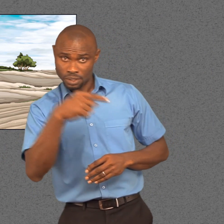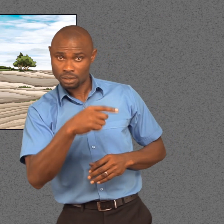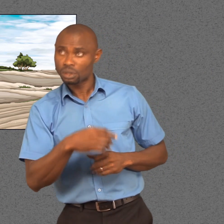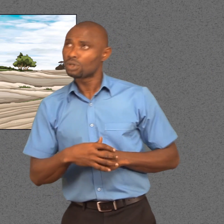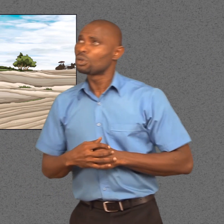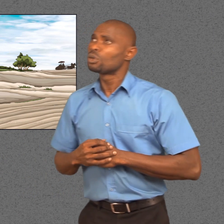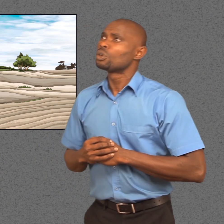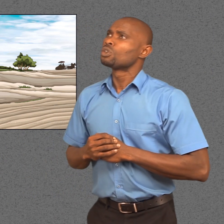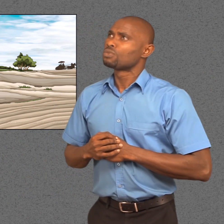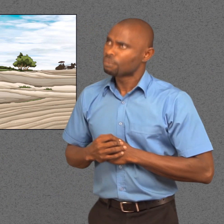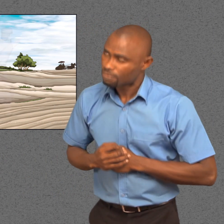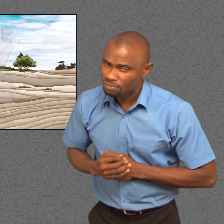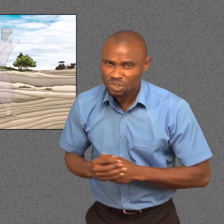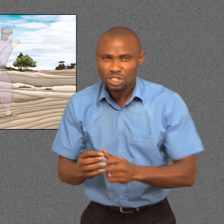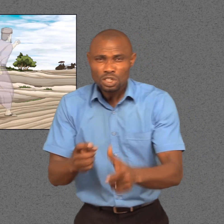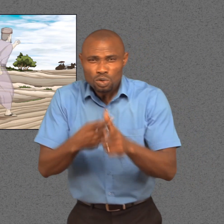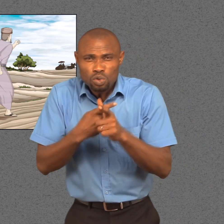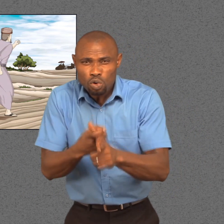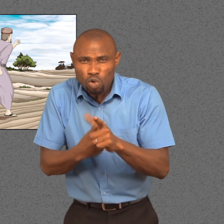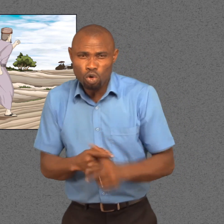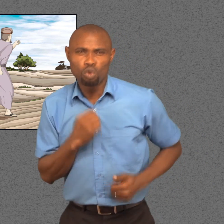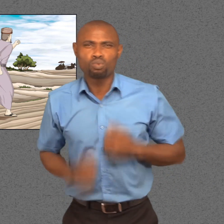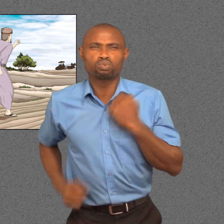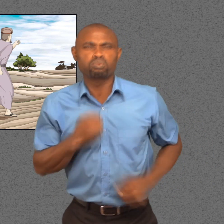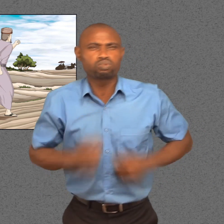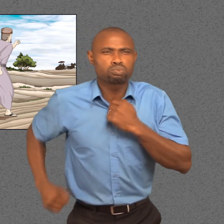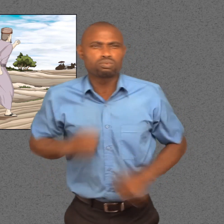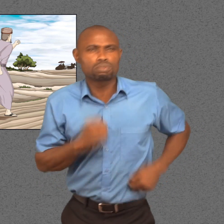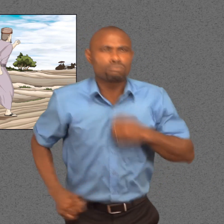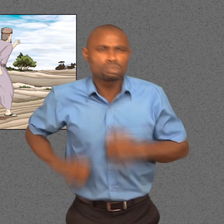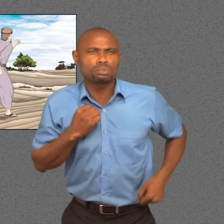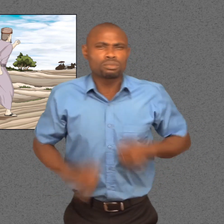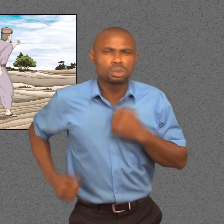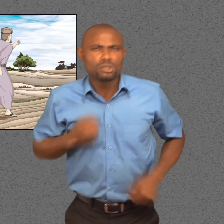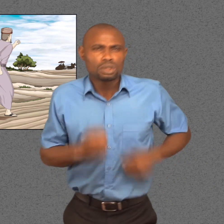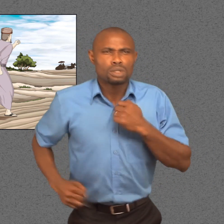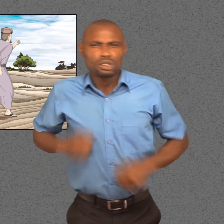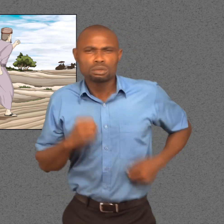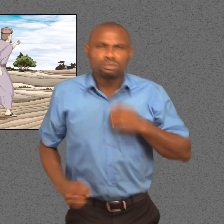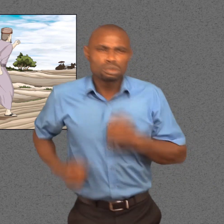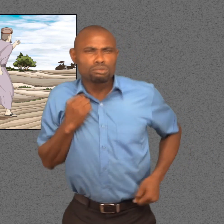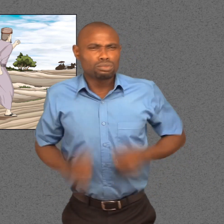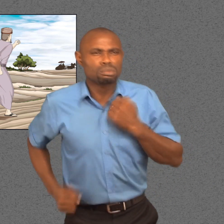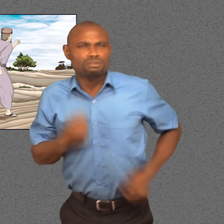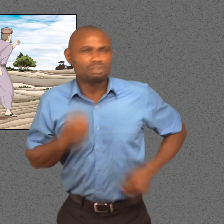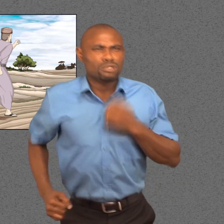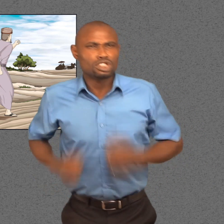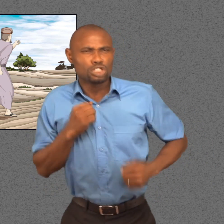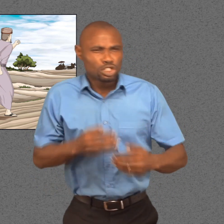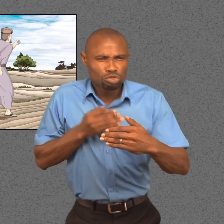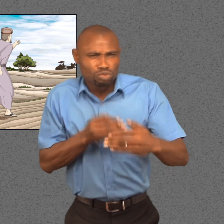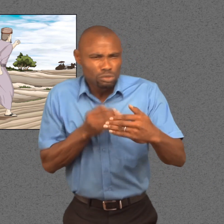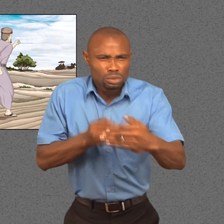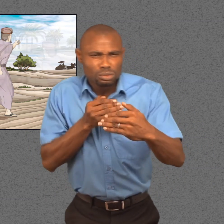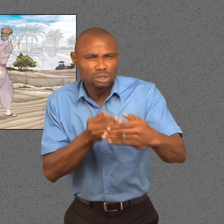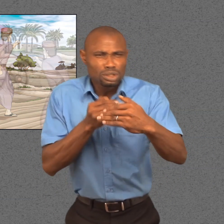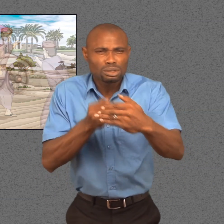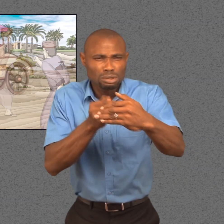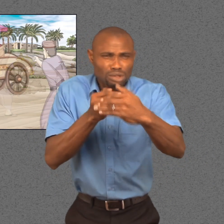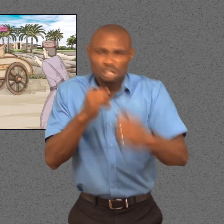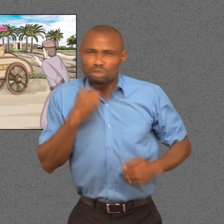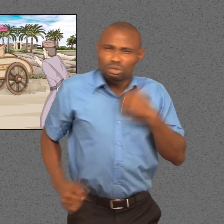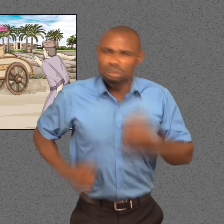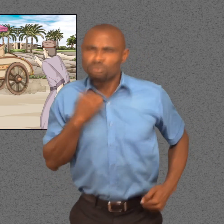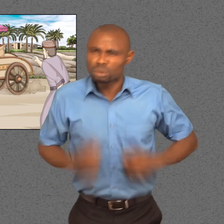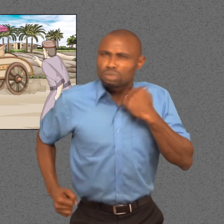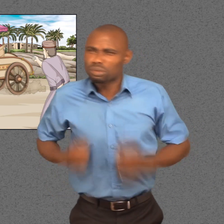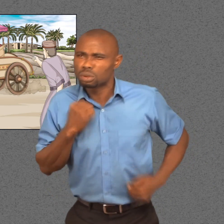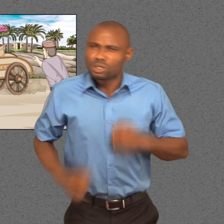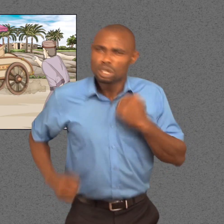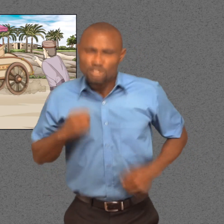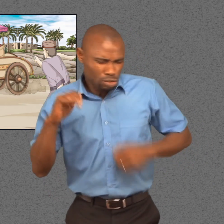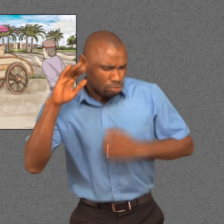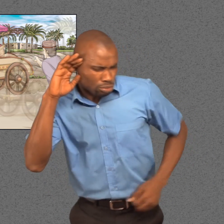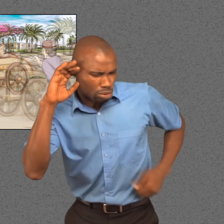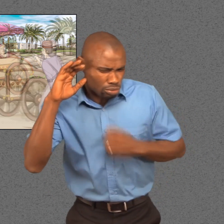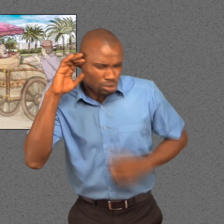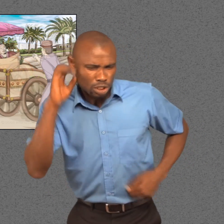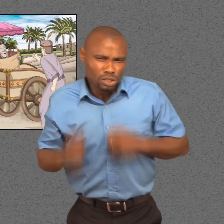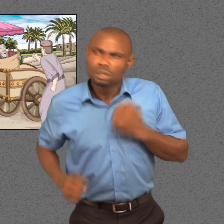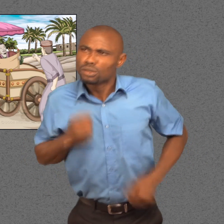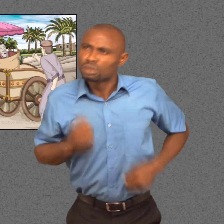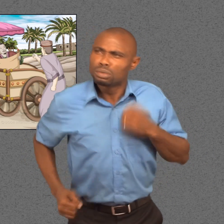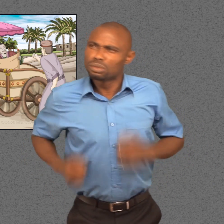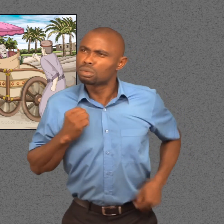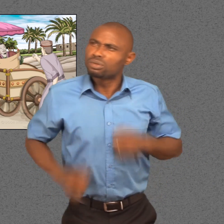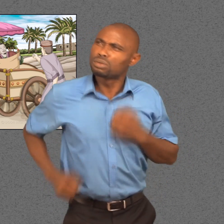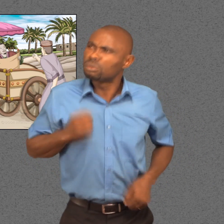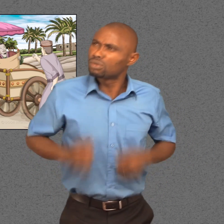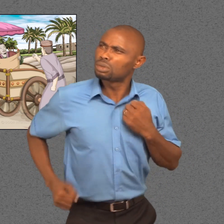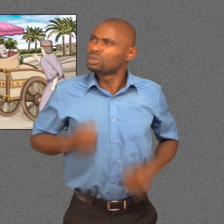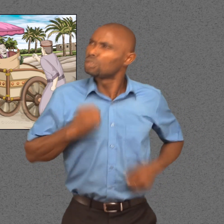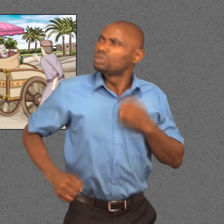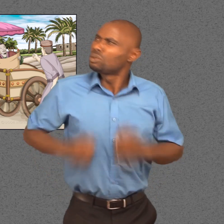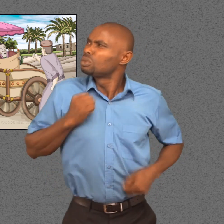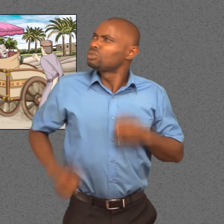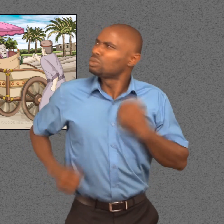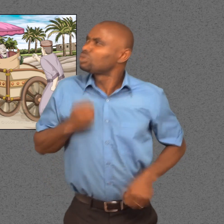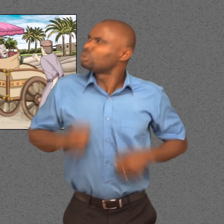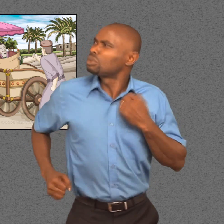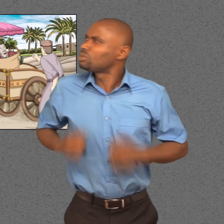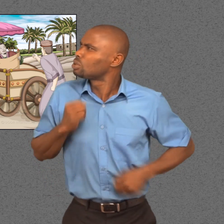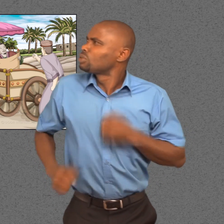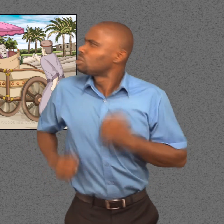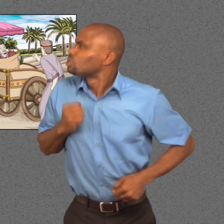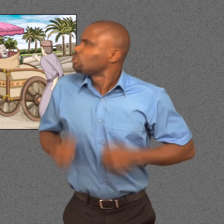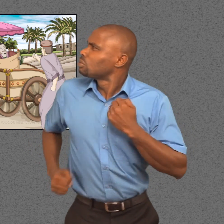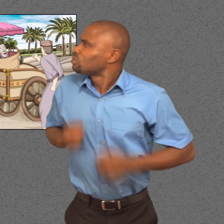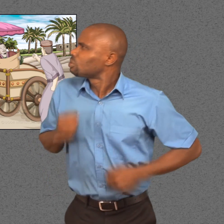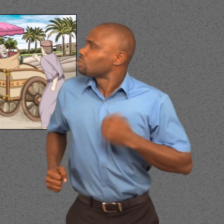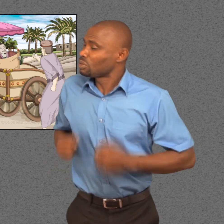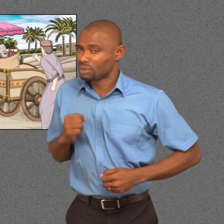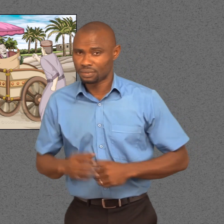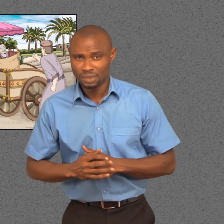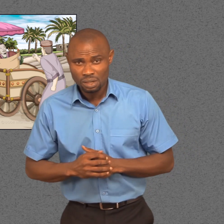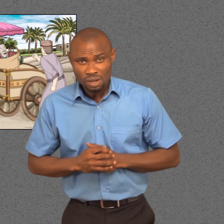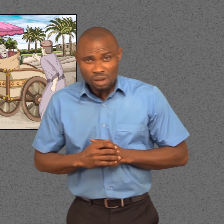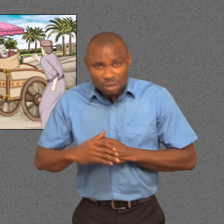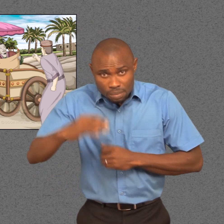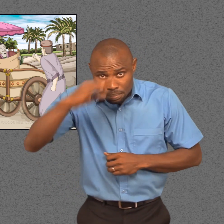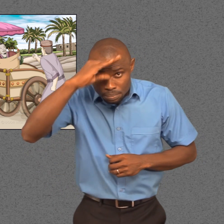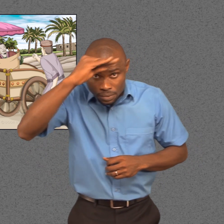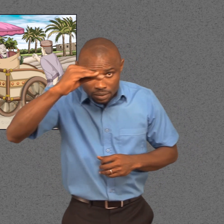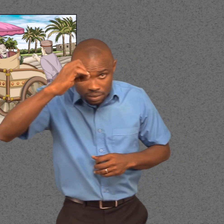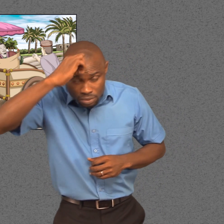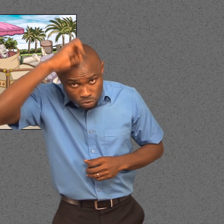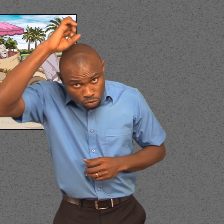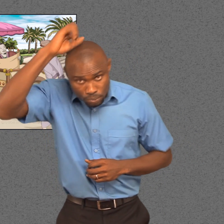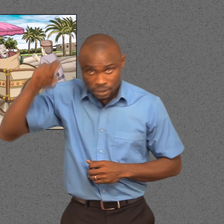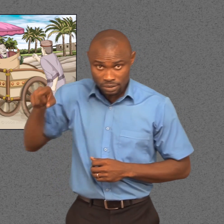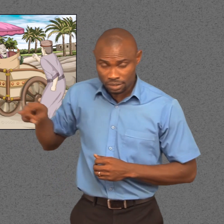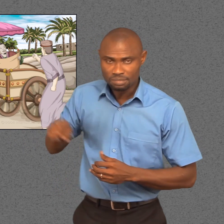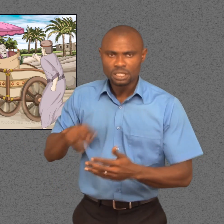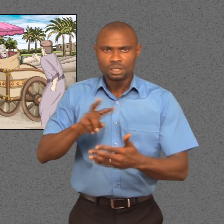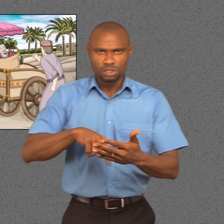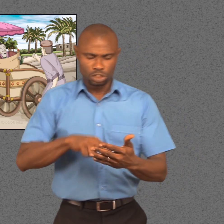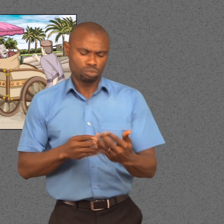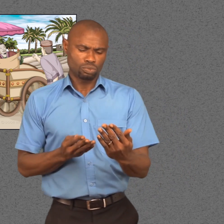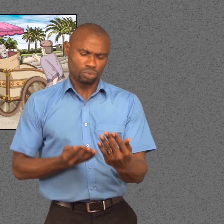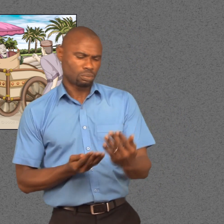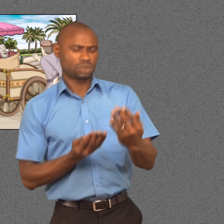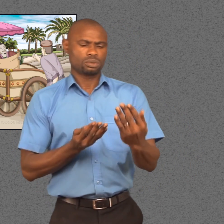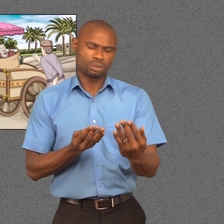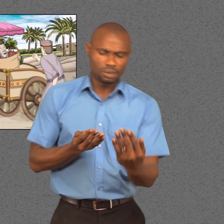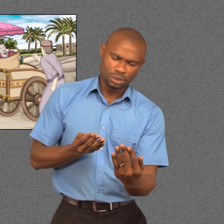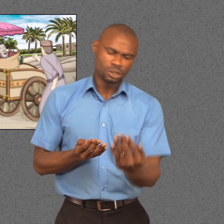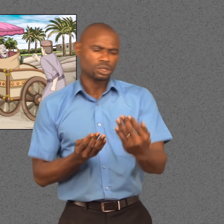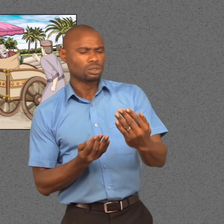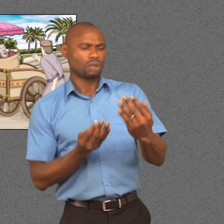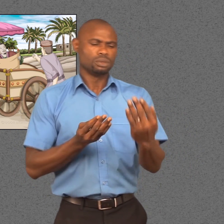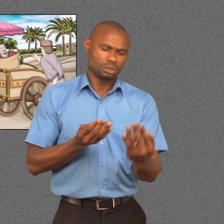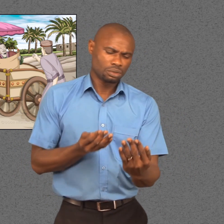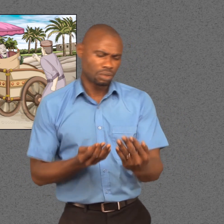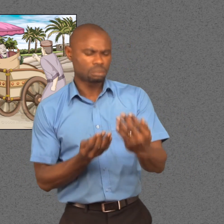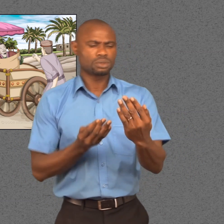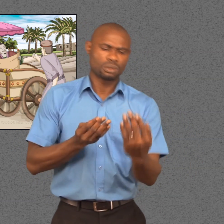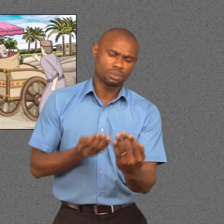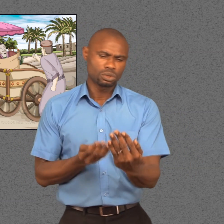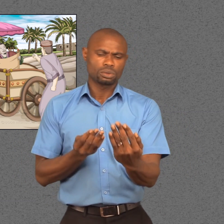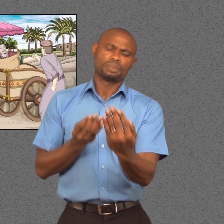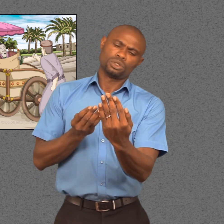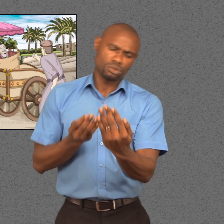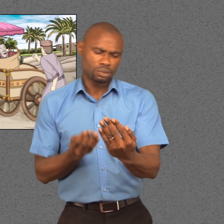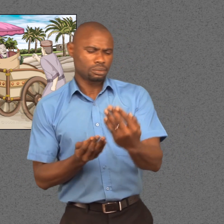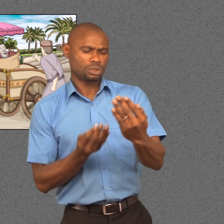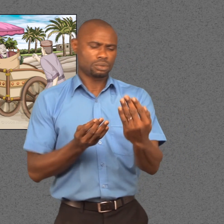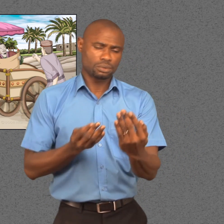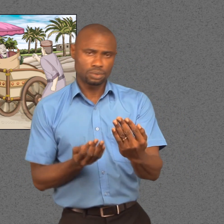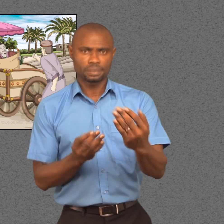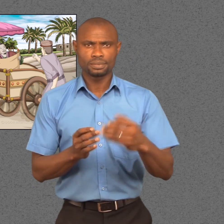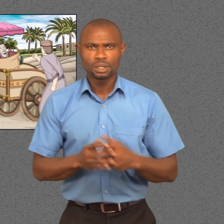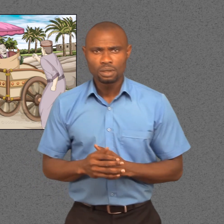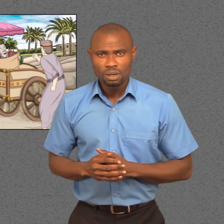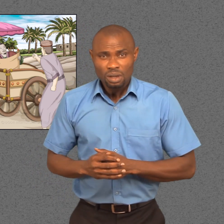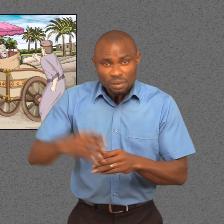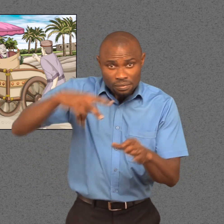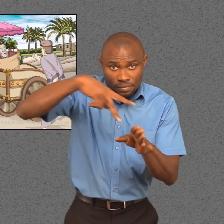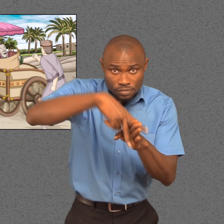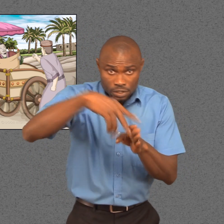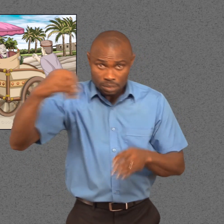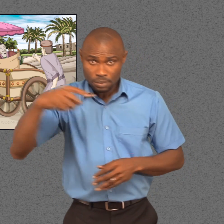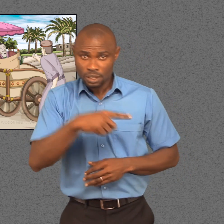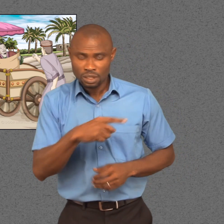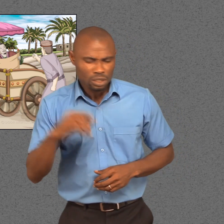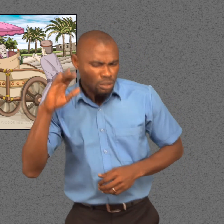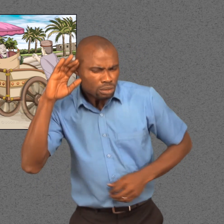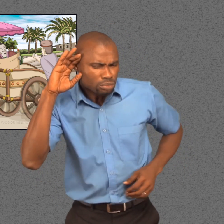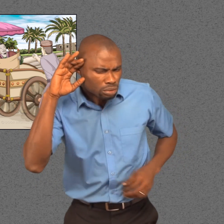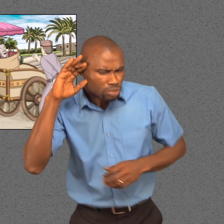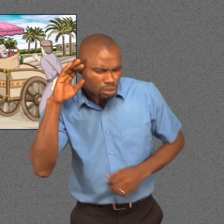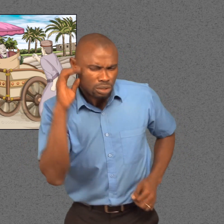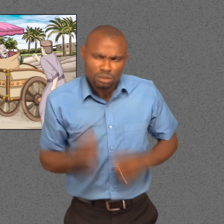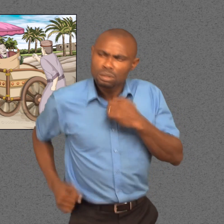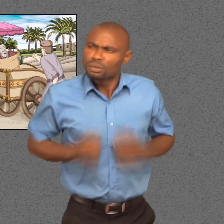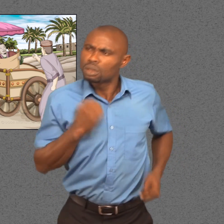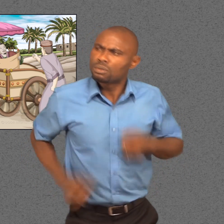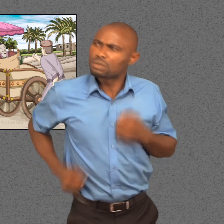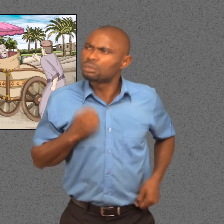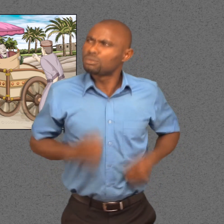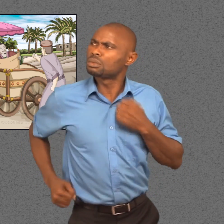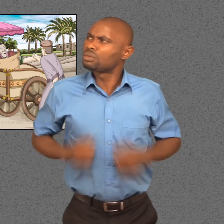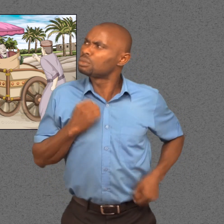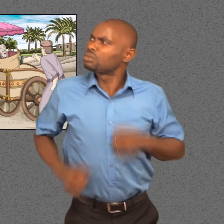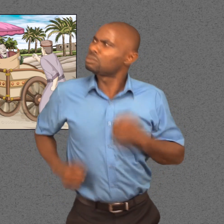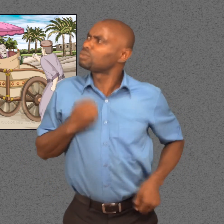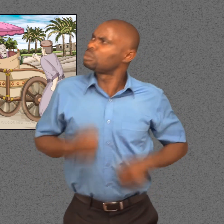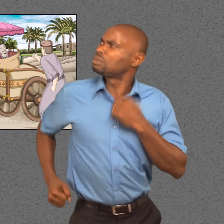So Philip ran up and heard the man reading Isaiah the prophet.